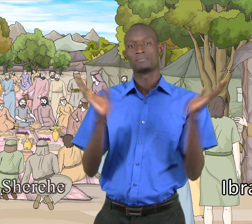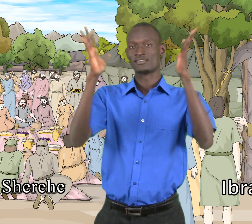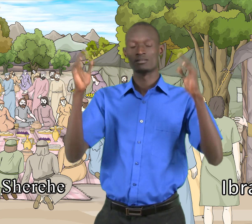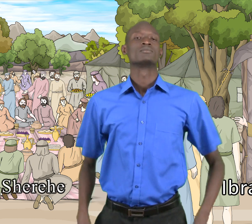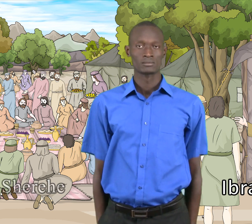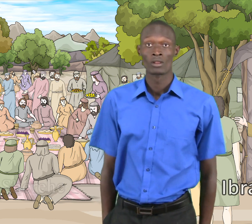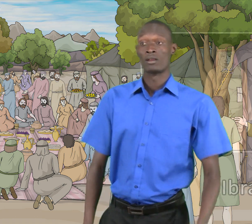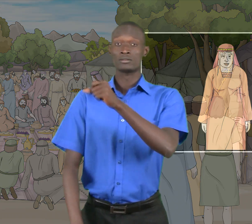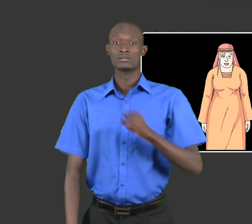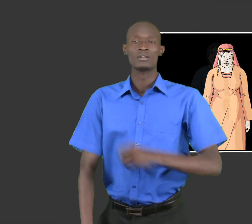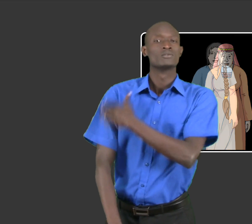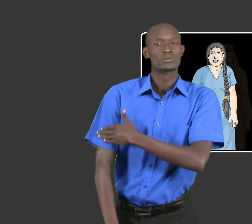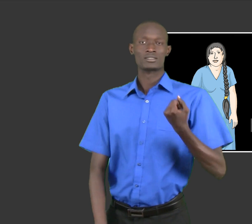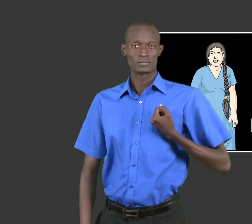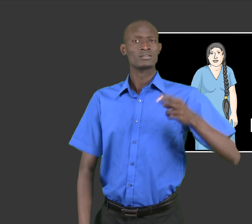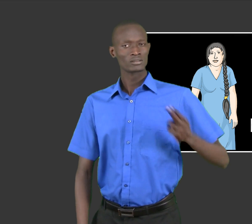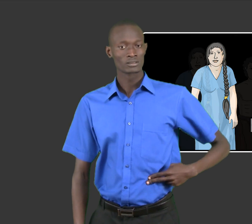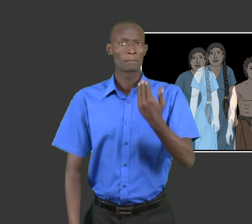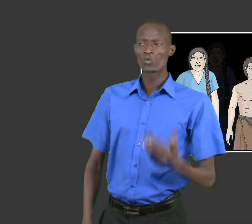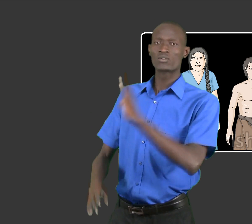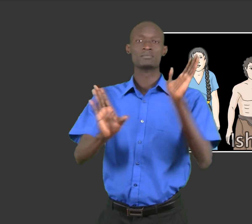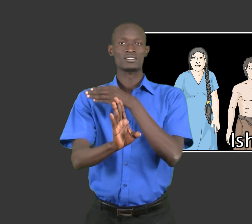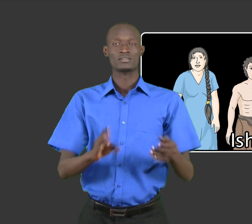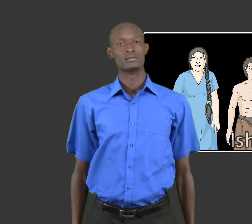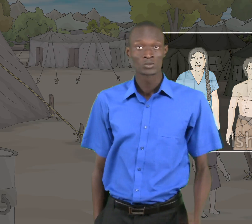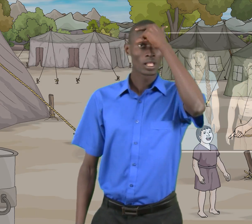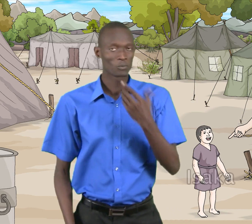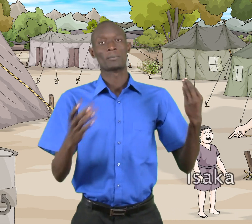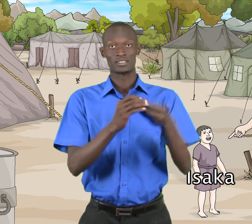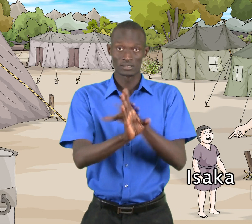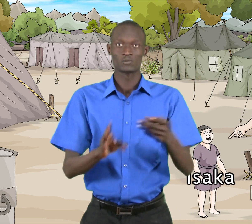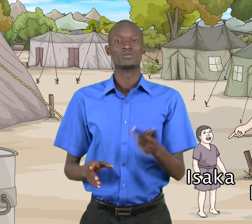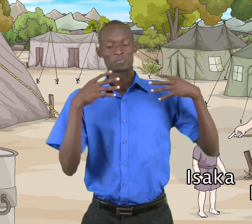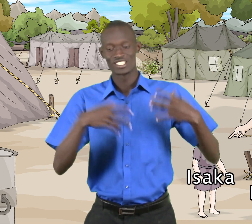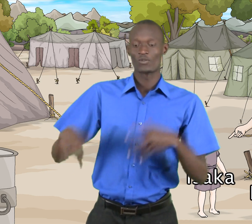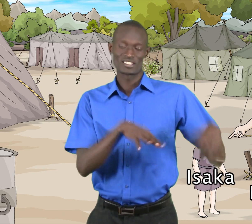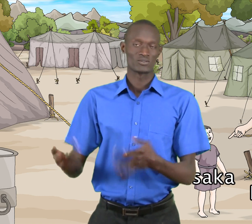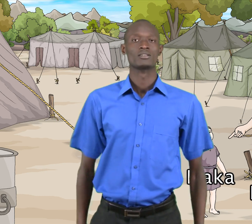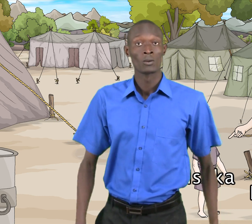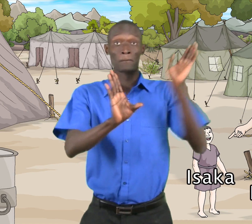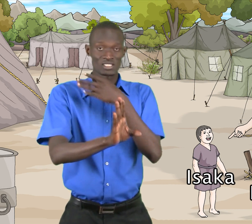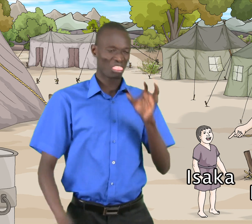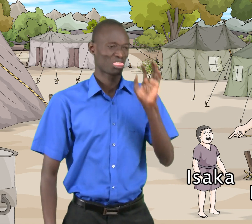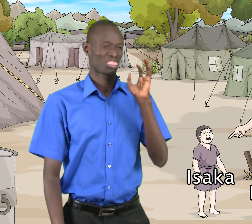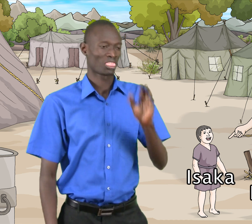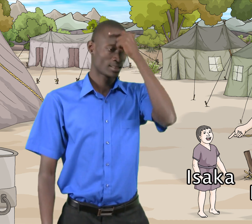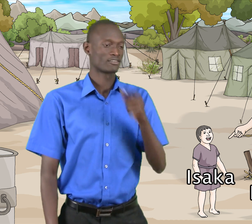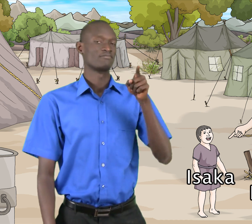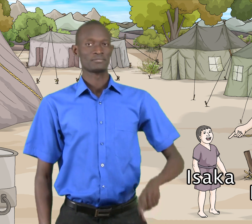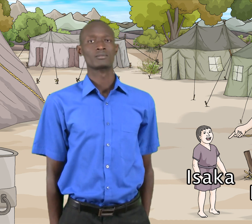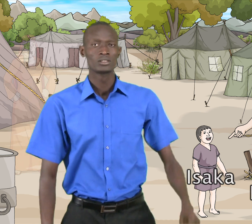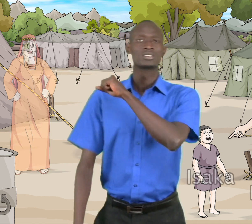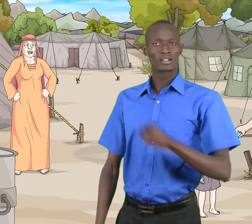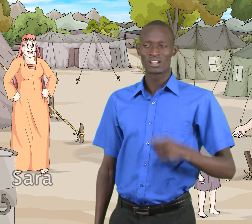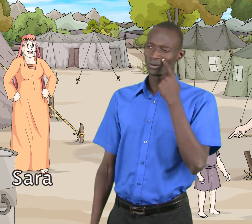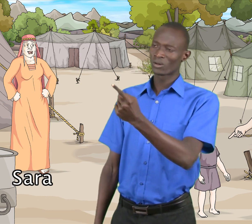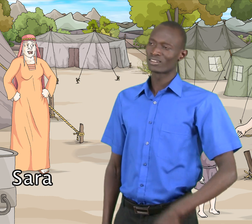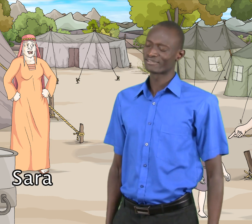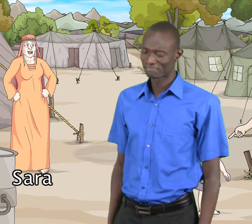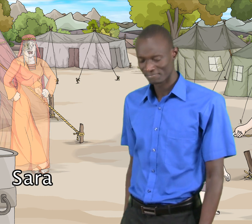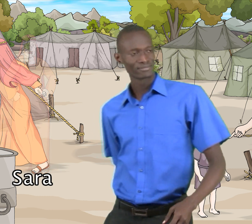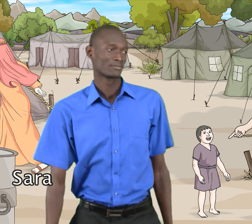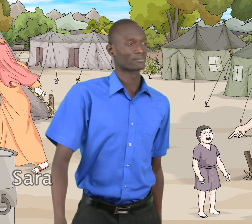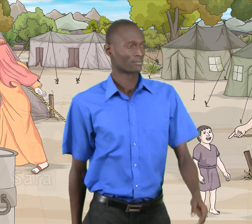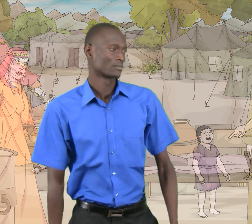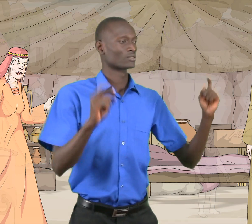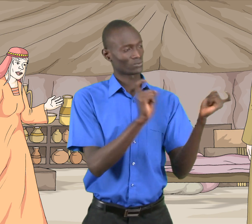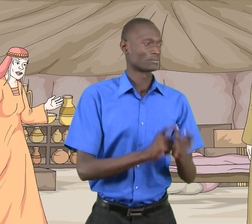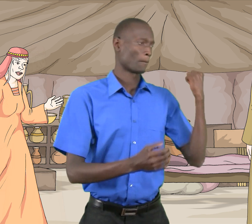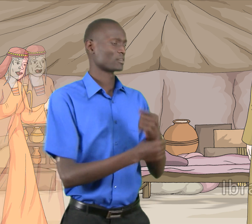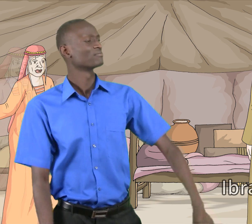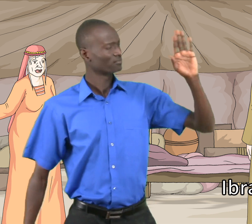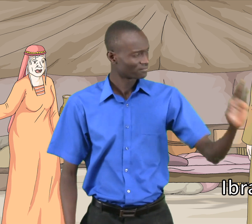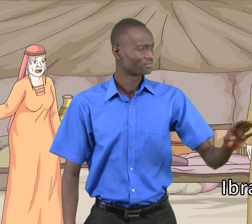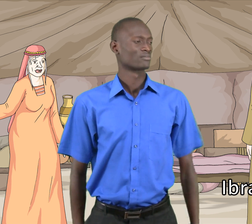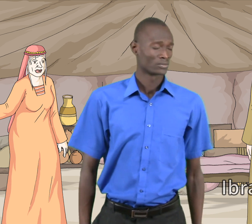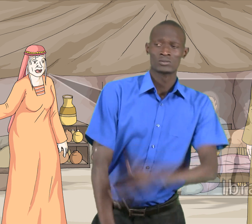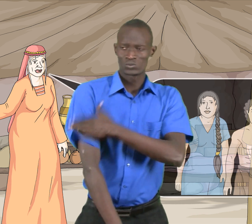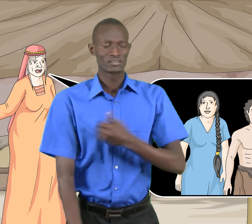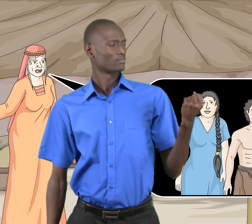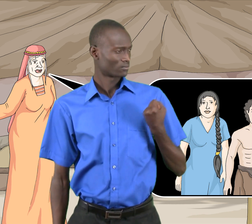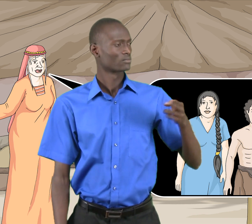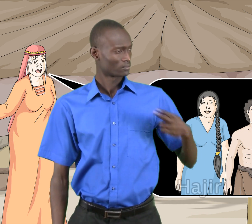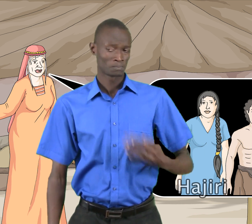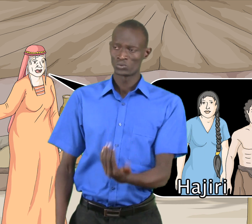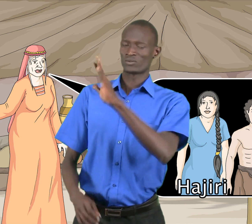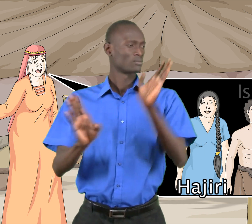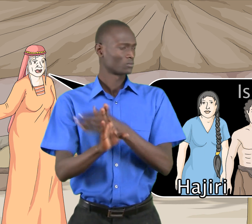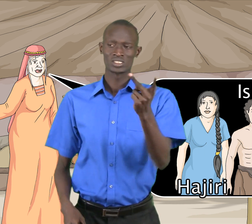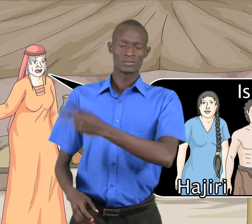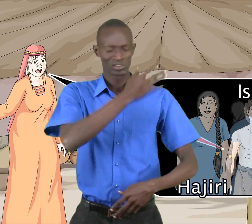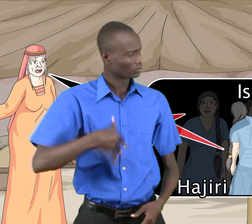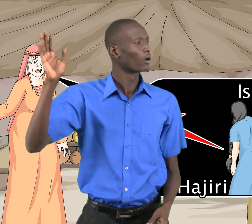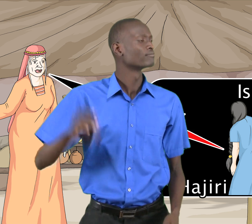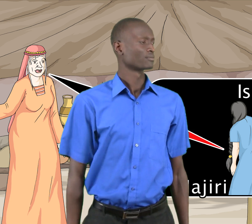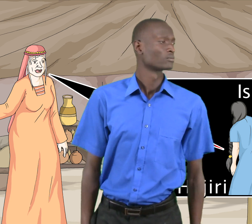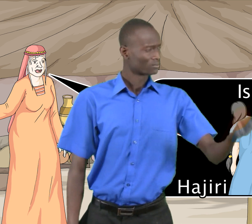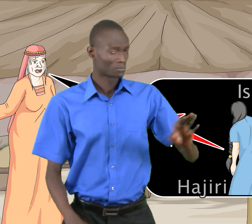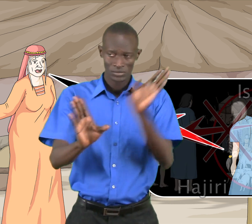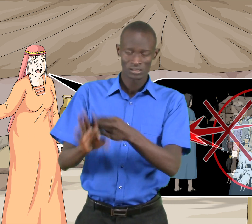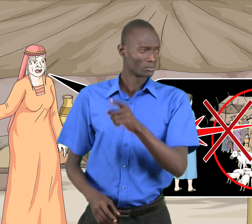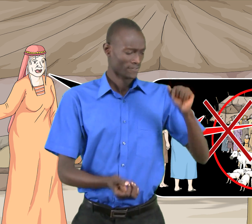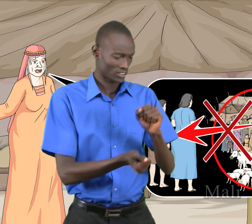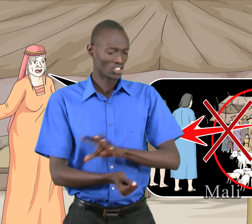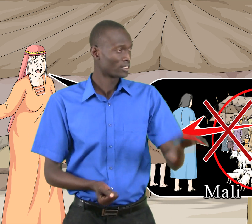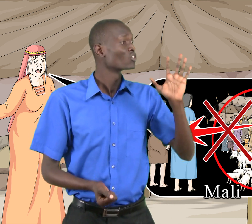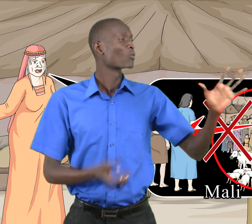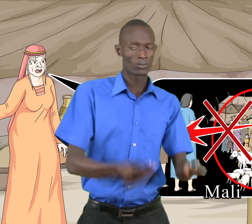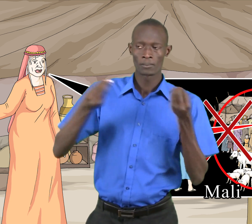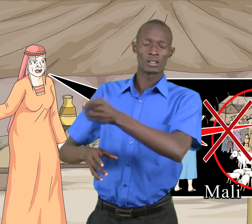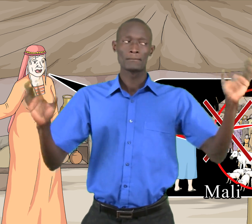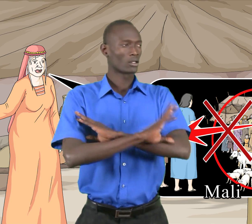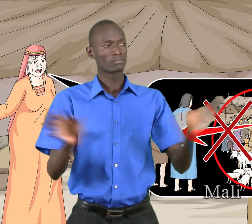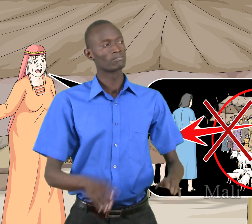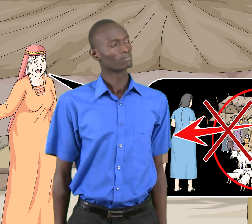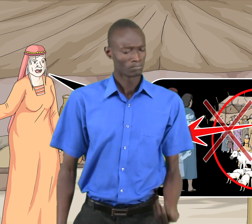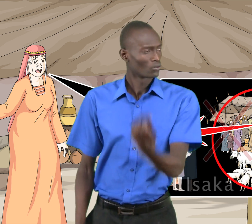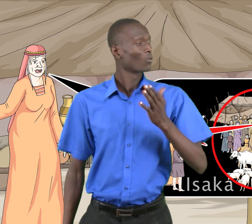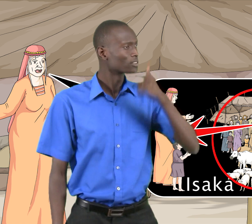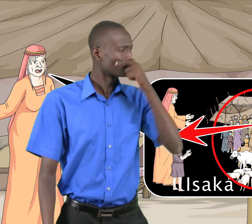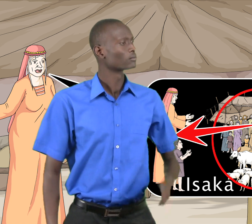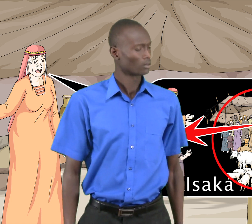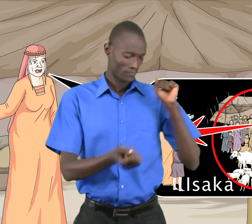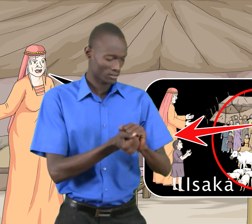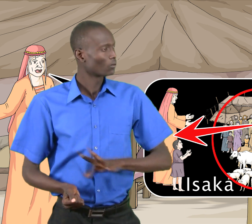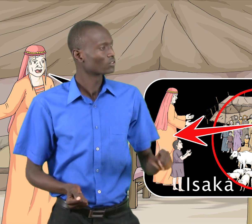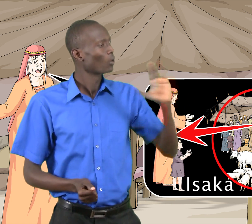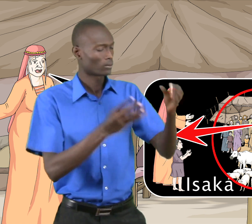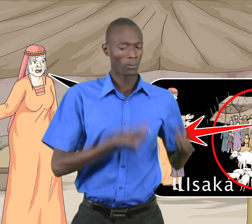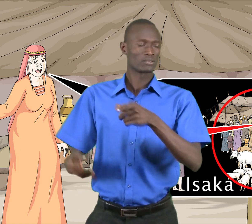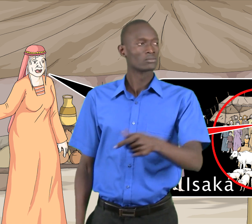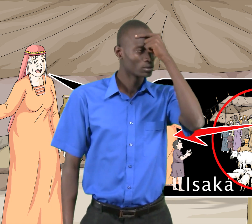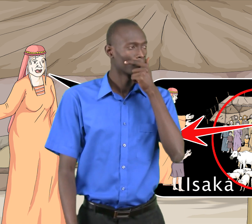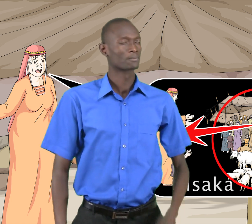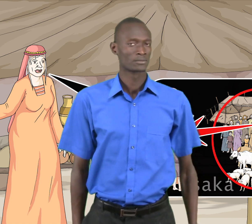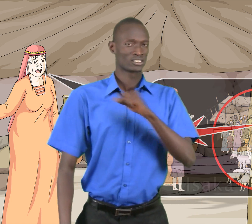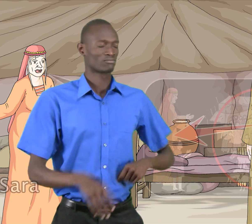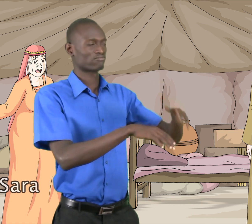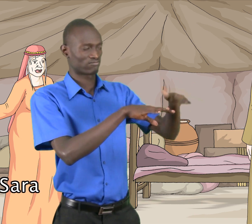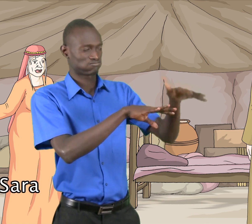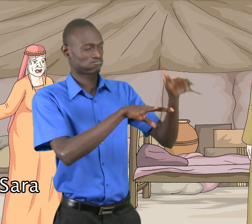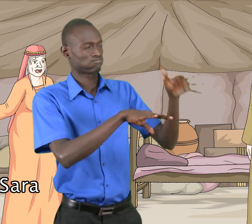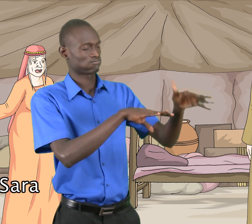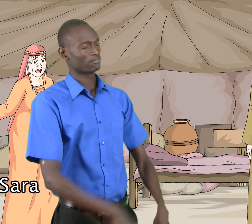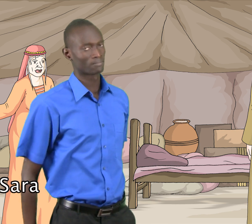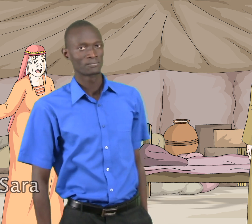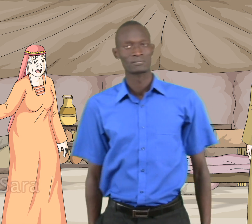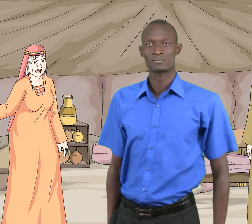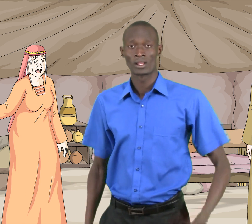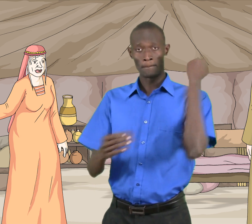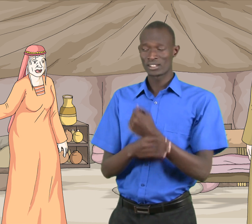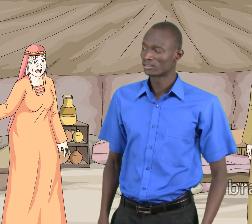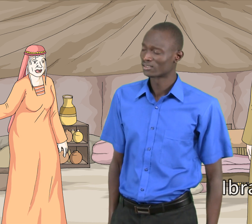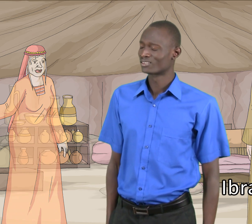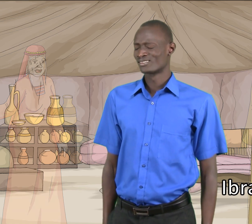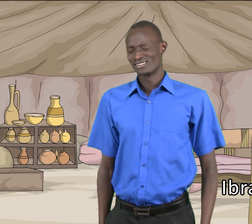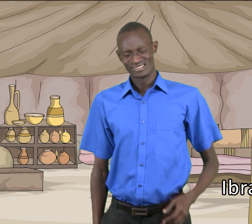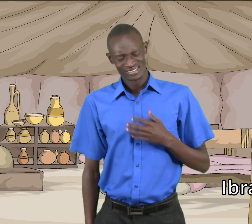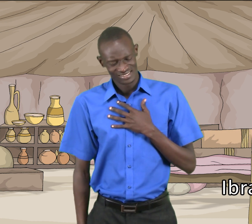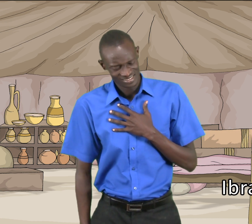But Sarah saw that the son whom Hagar the Egyptian had borne to Abraham was mocking her son, and she said to Abraham, “Expel the slave woman and her son, for the slave woman’s son will never share in the inheritance with my son Isaac!”